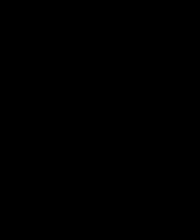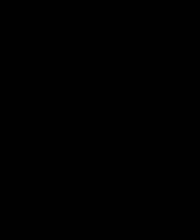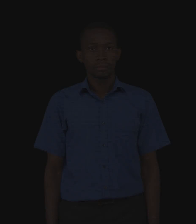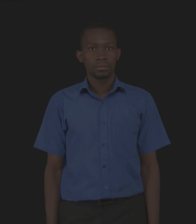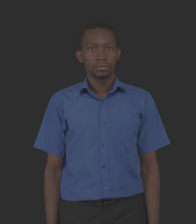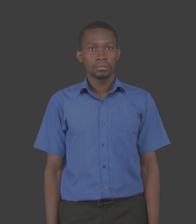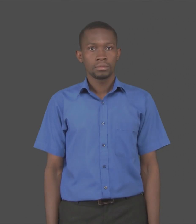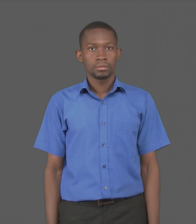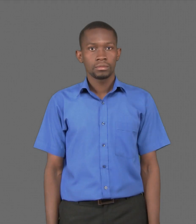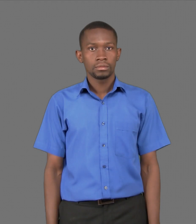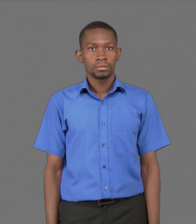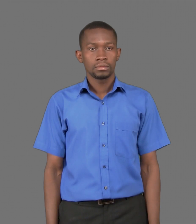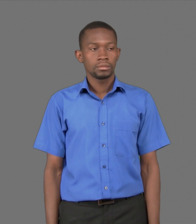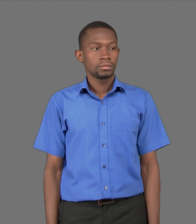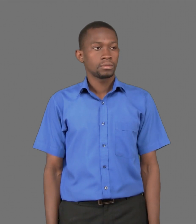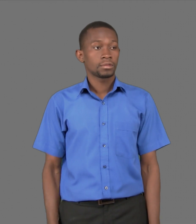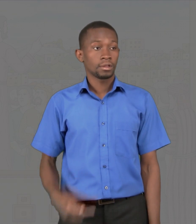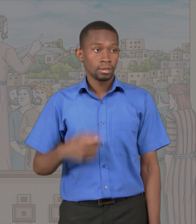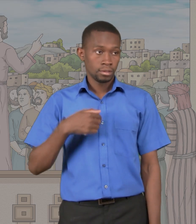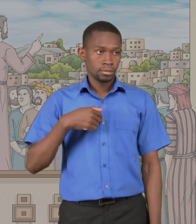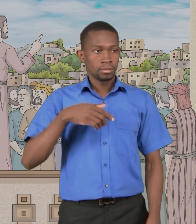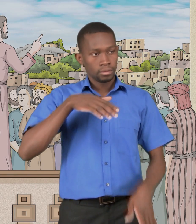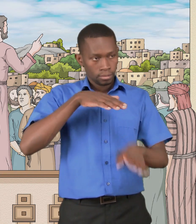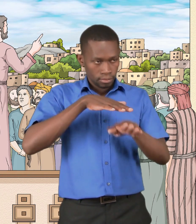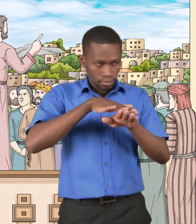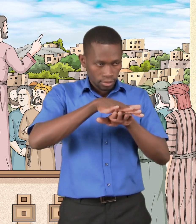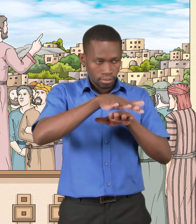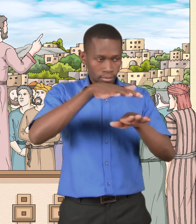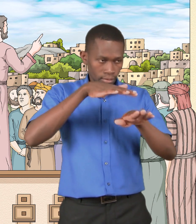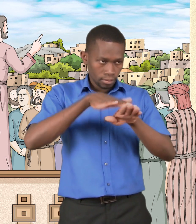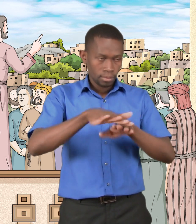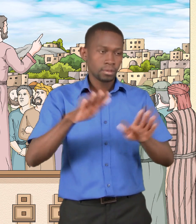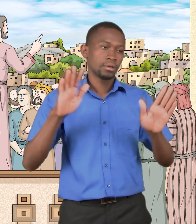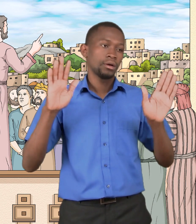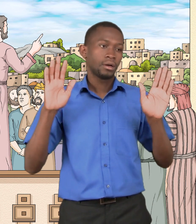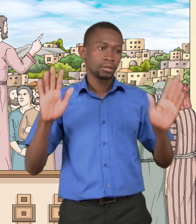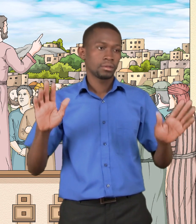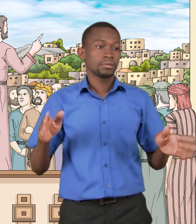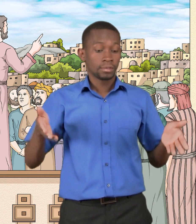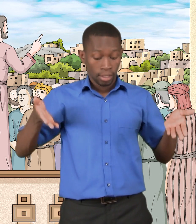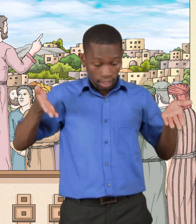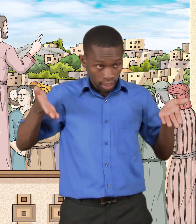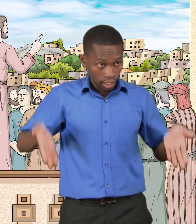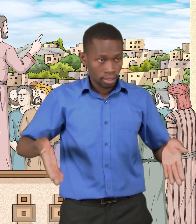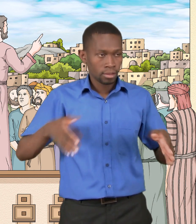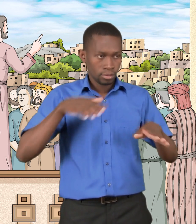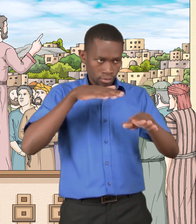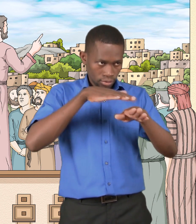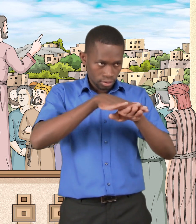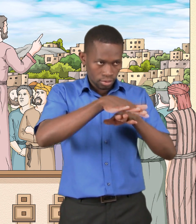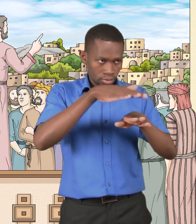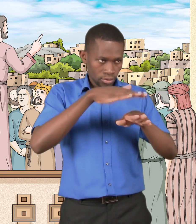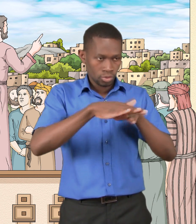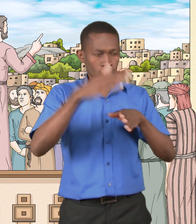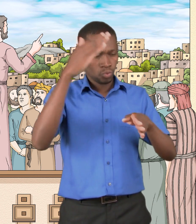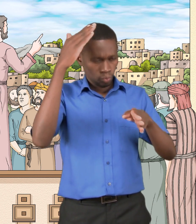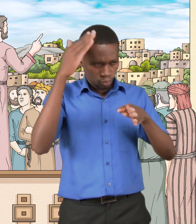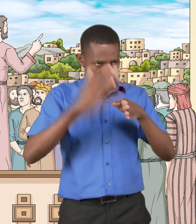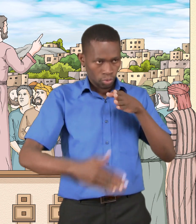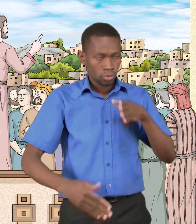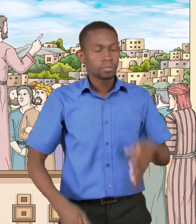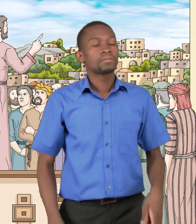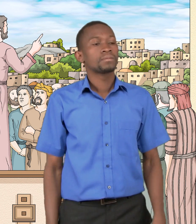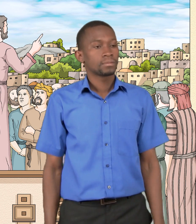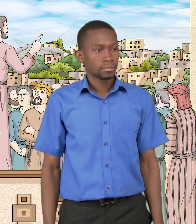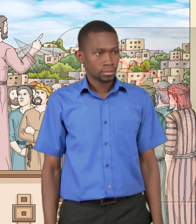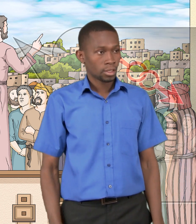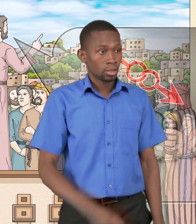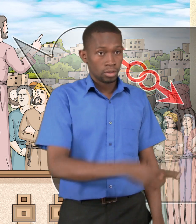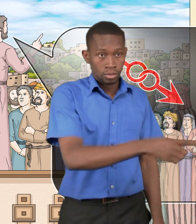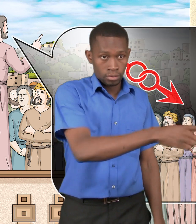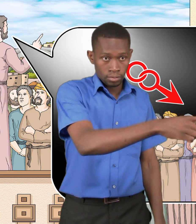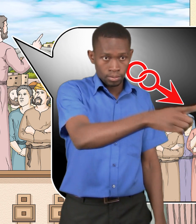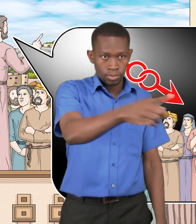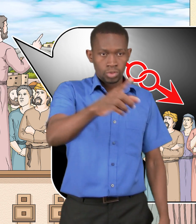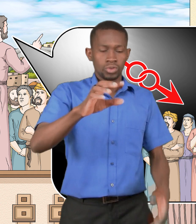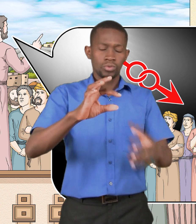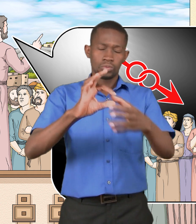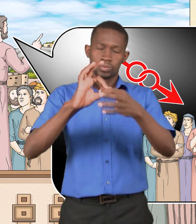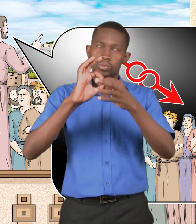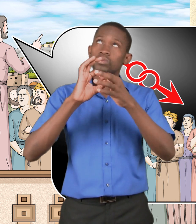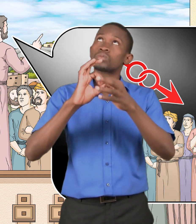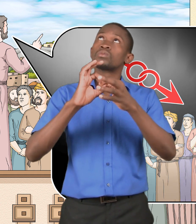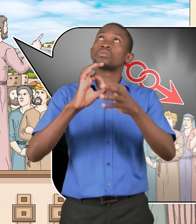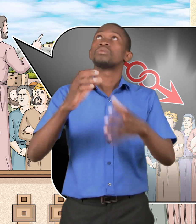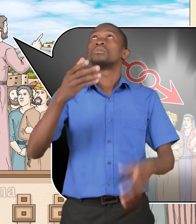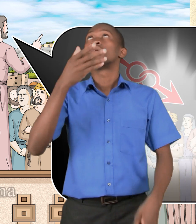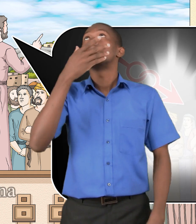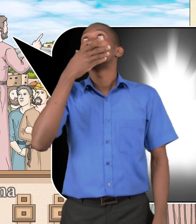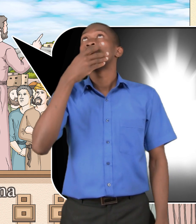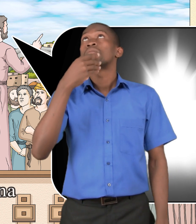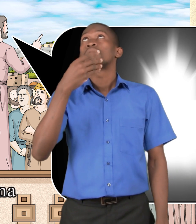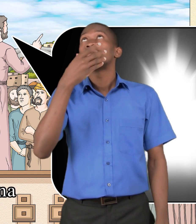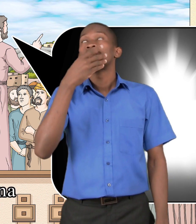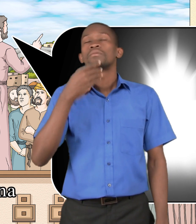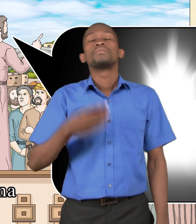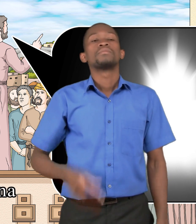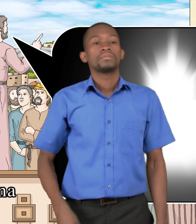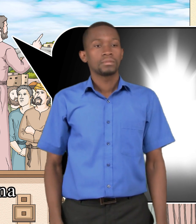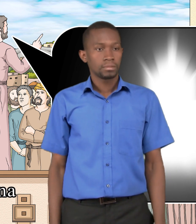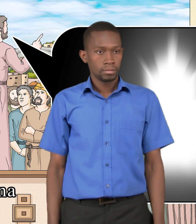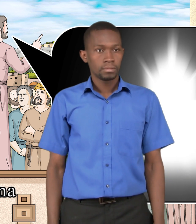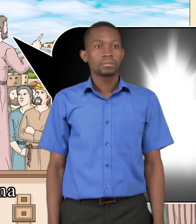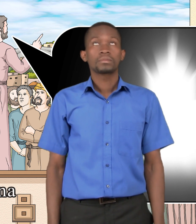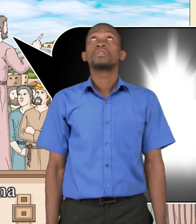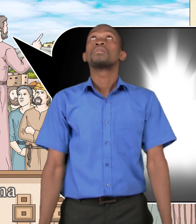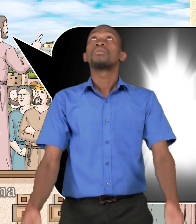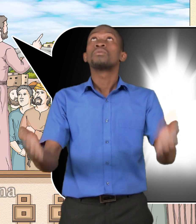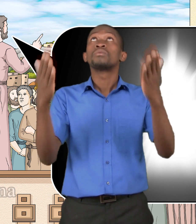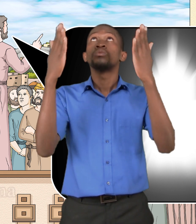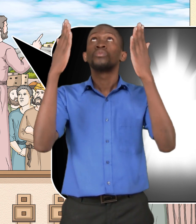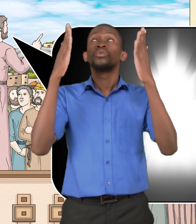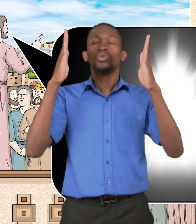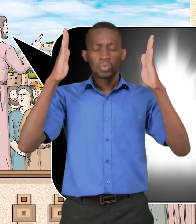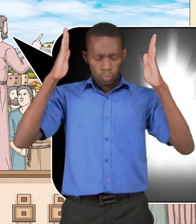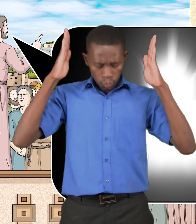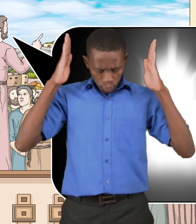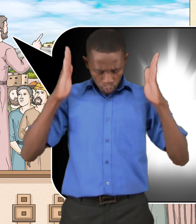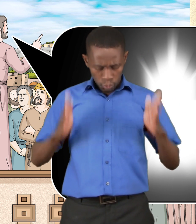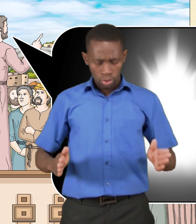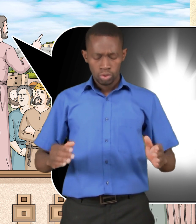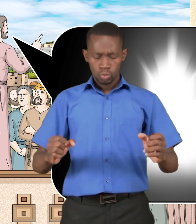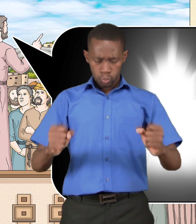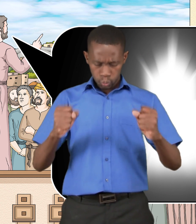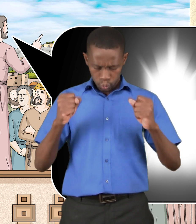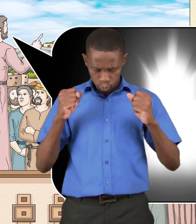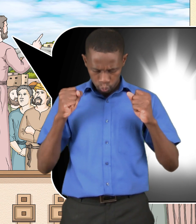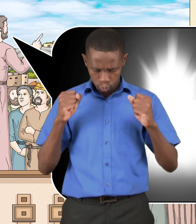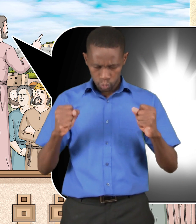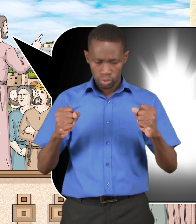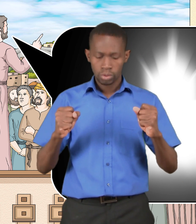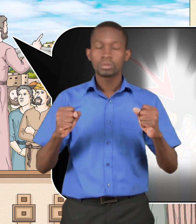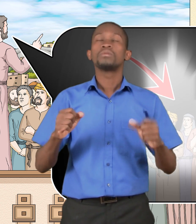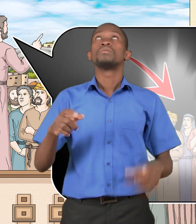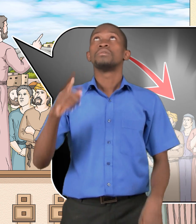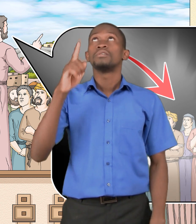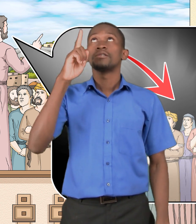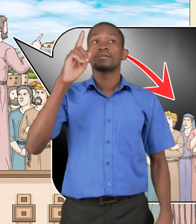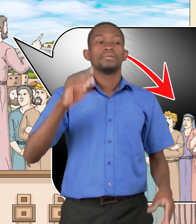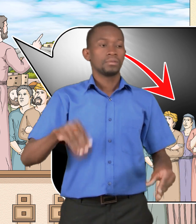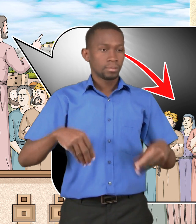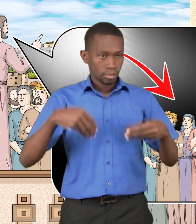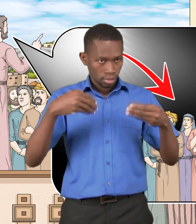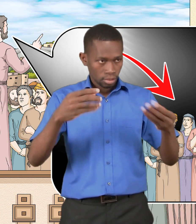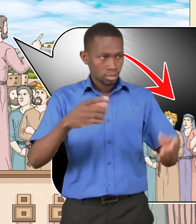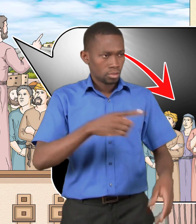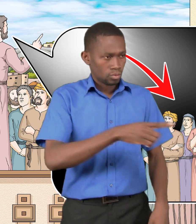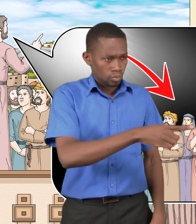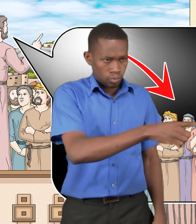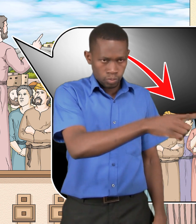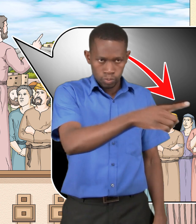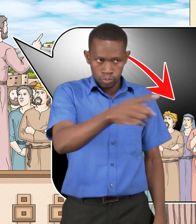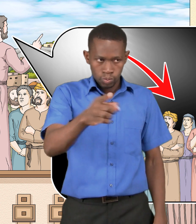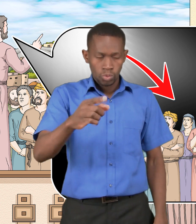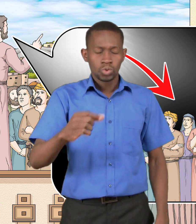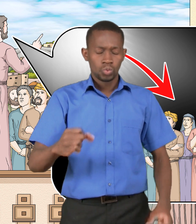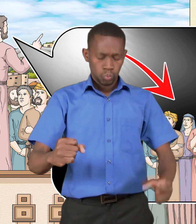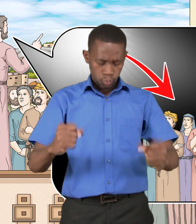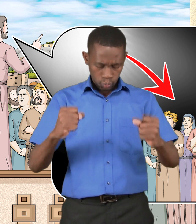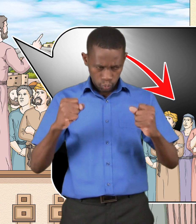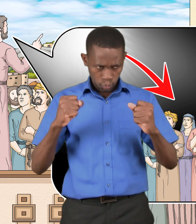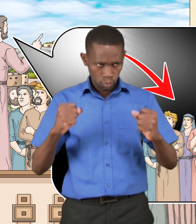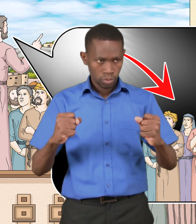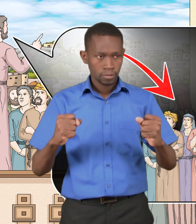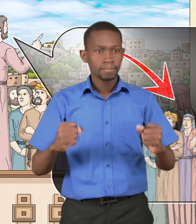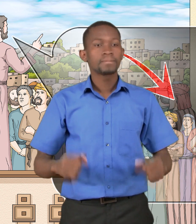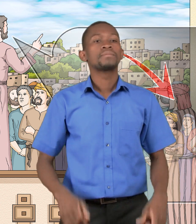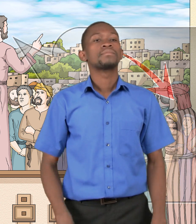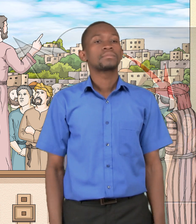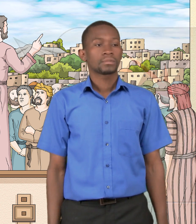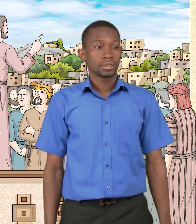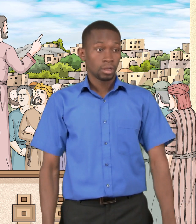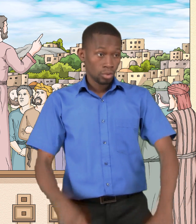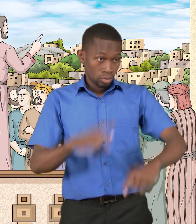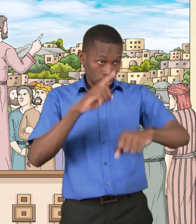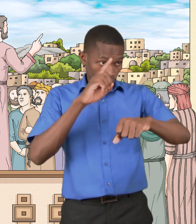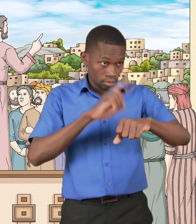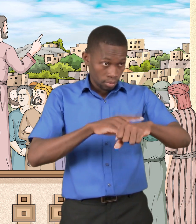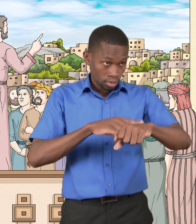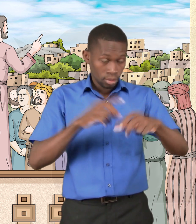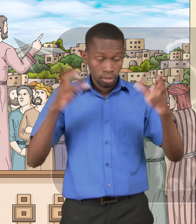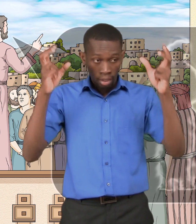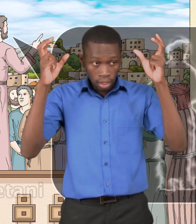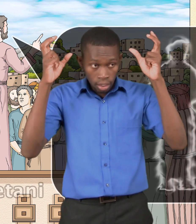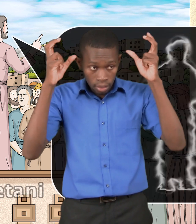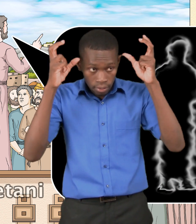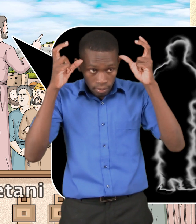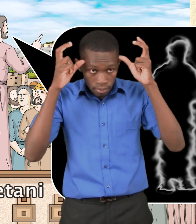Finally, be strong in the Lord and in His mighty power.